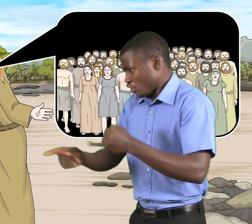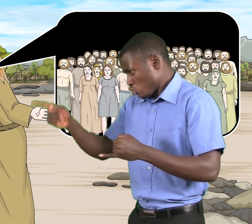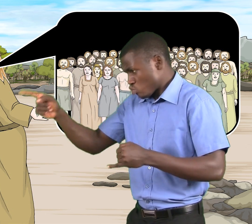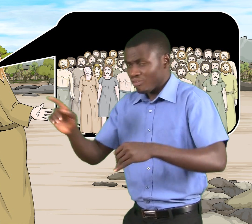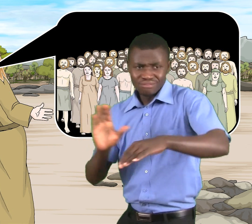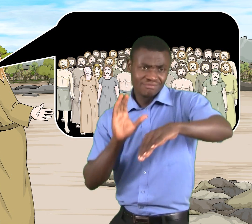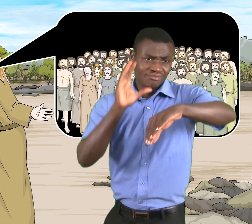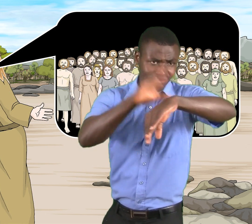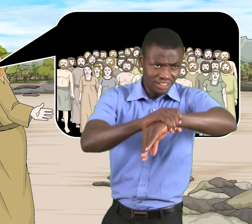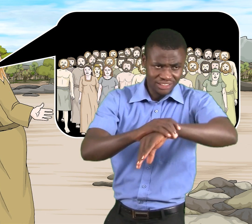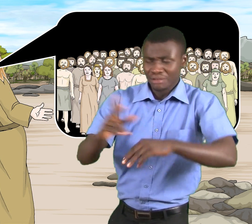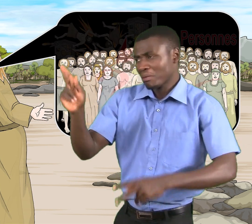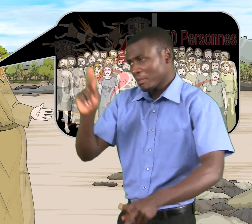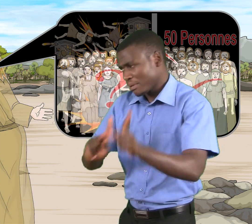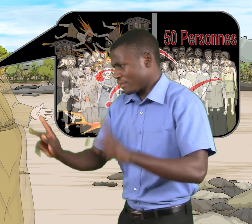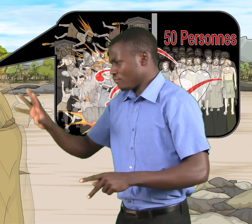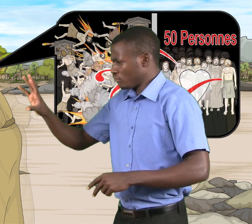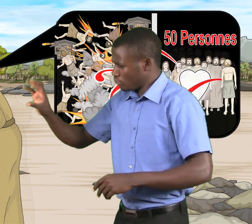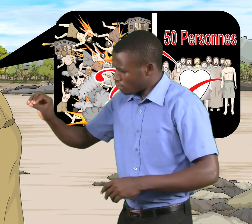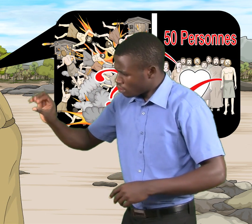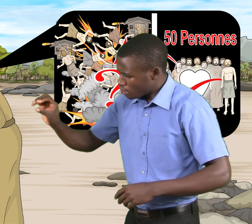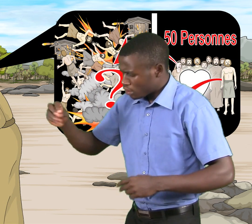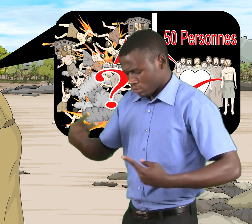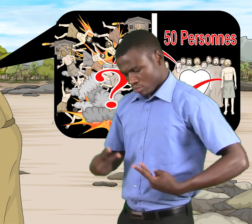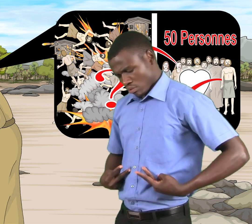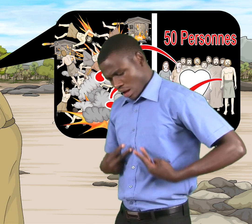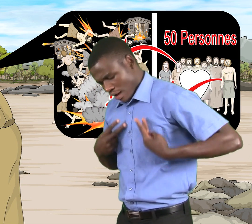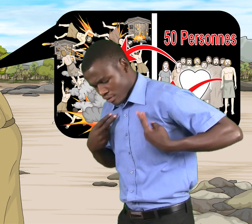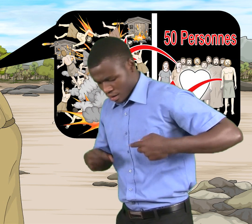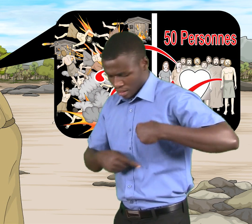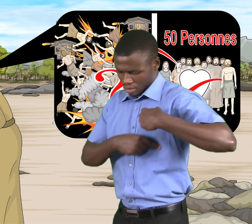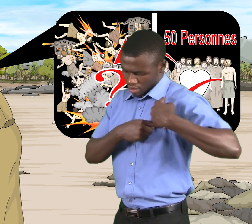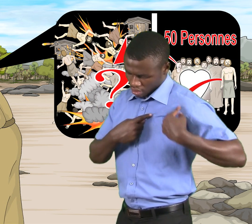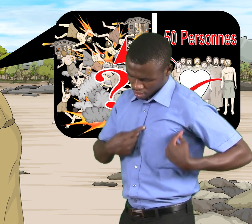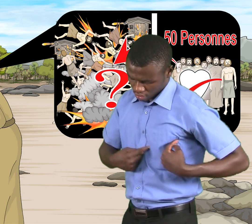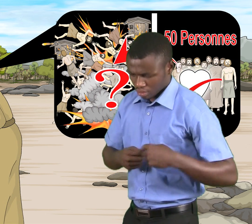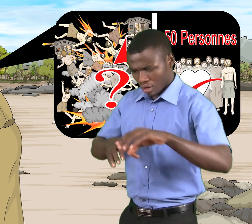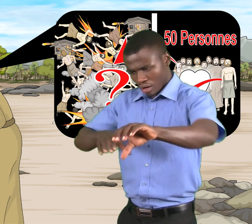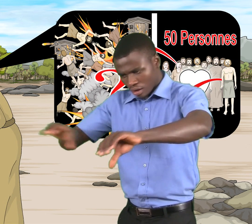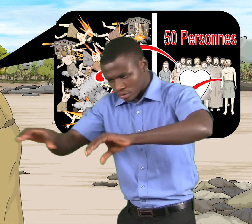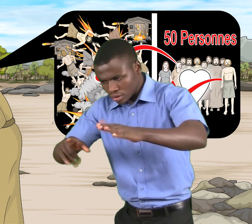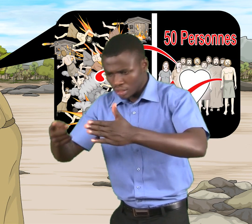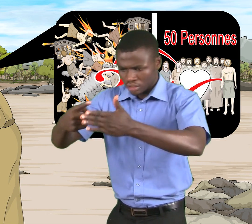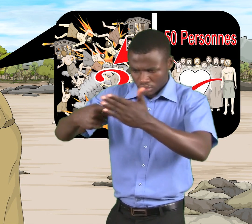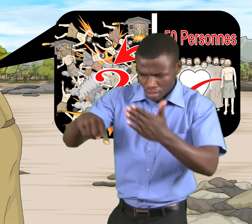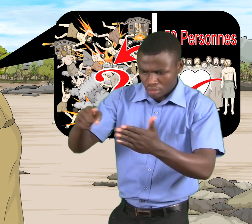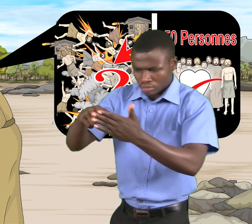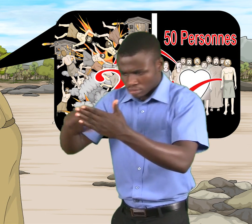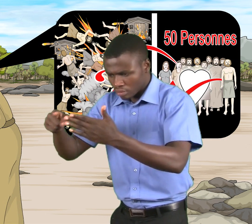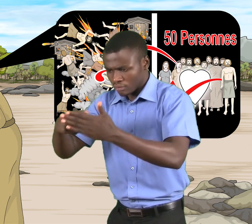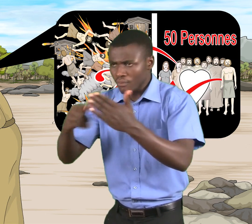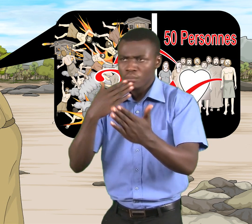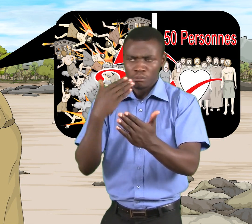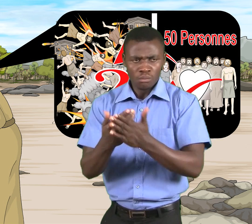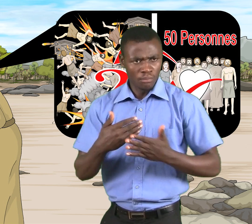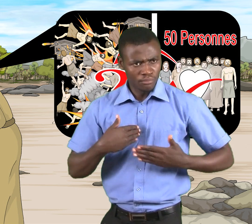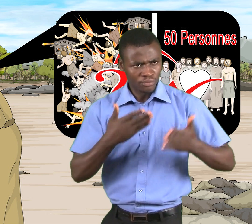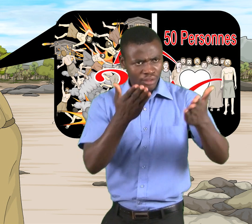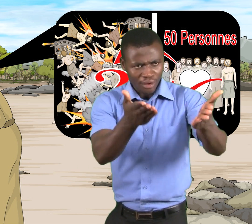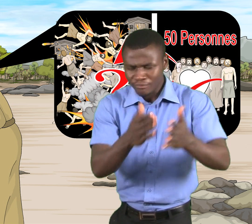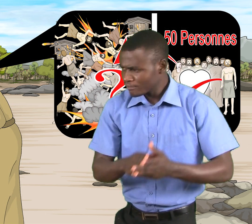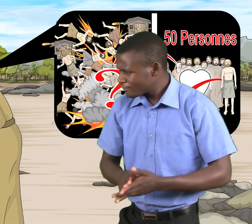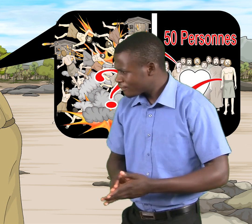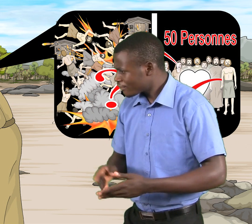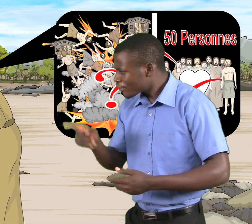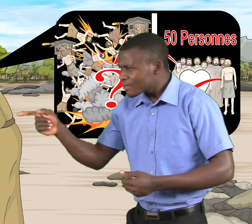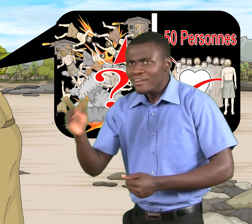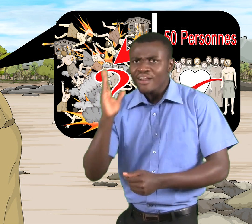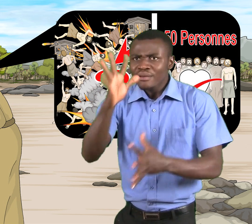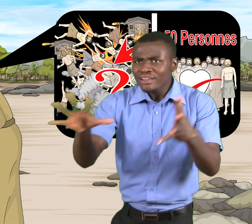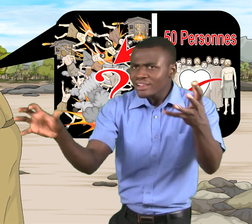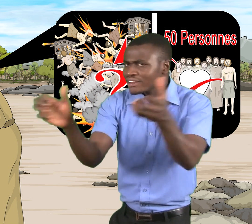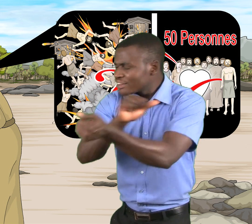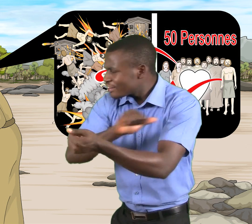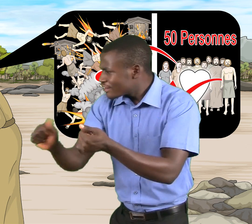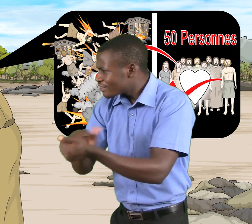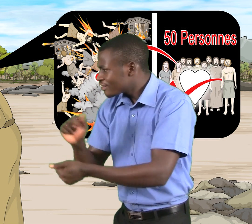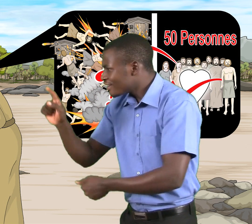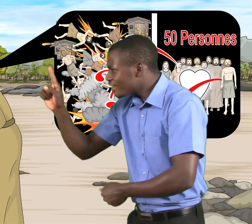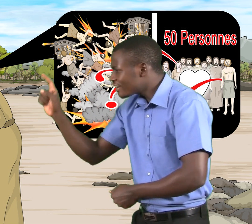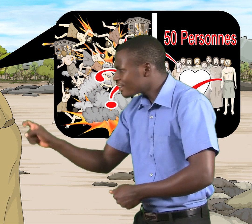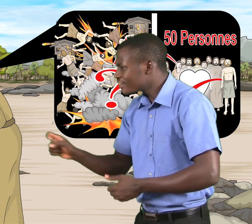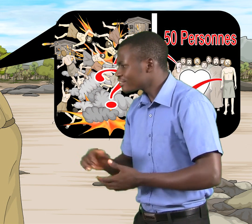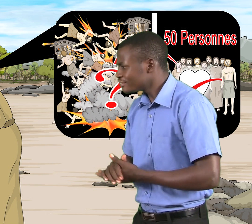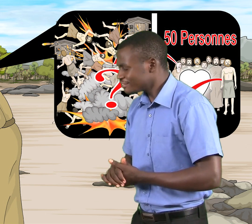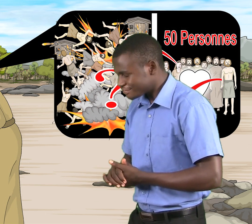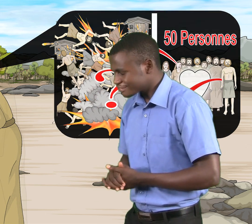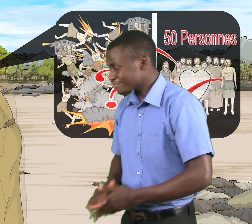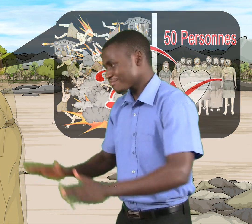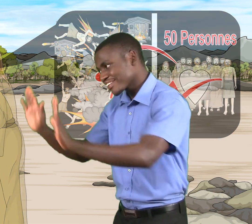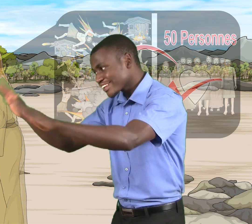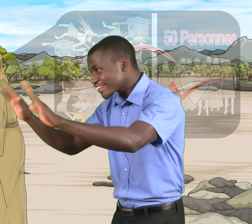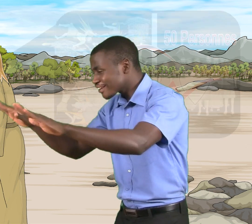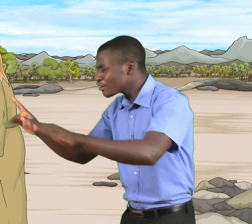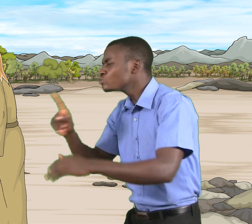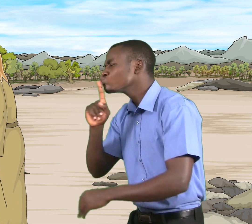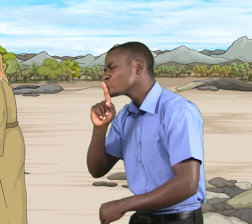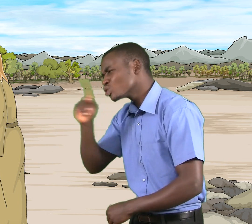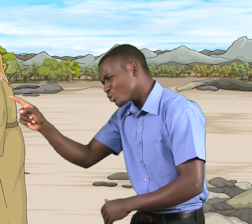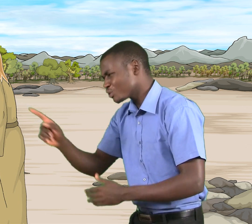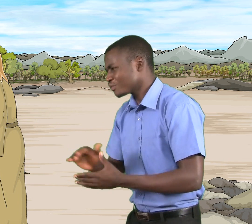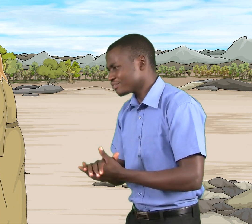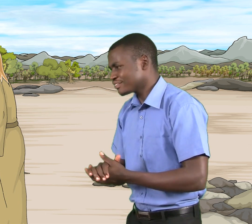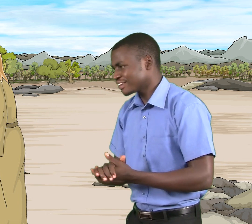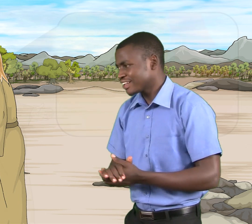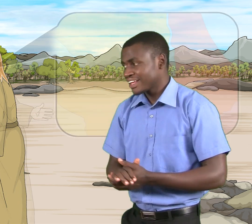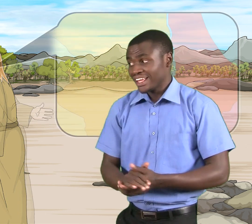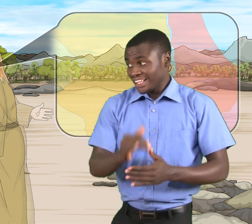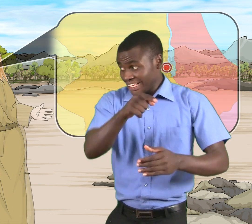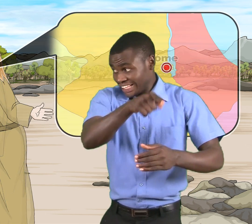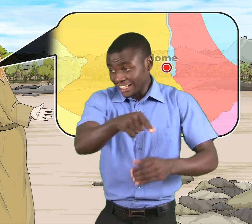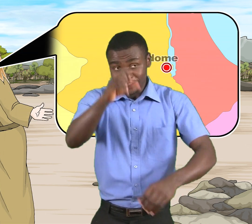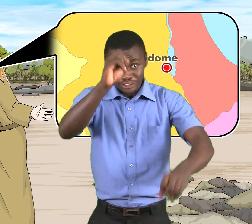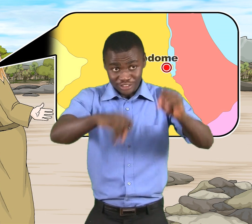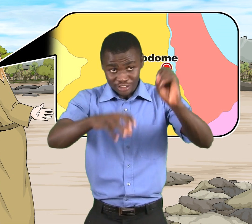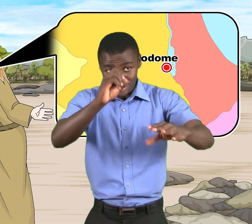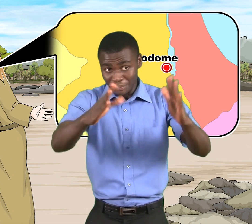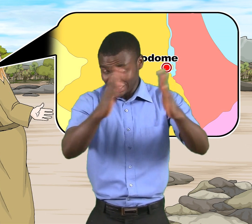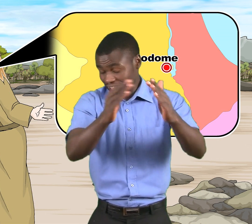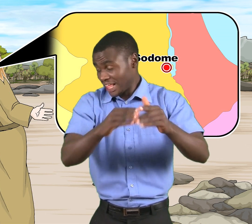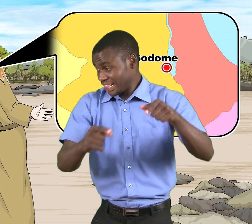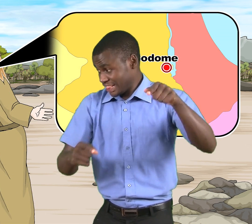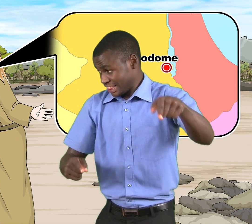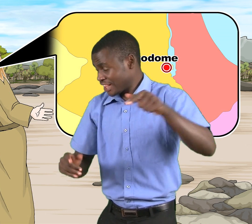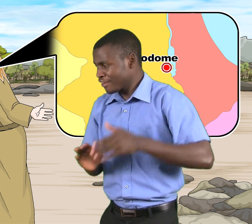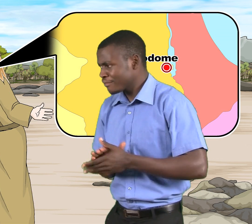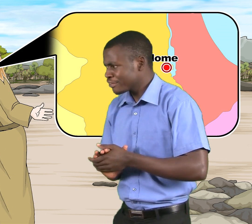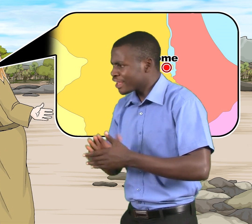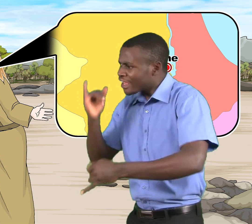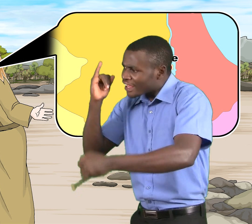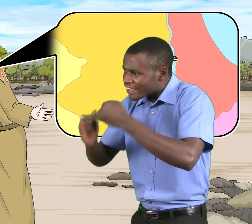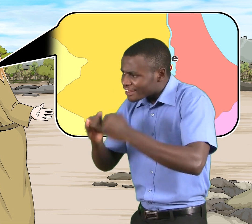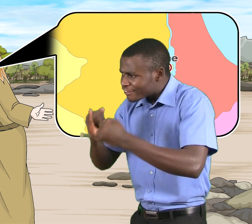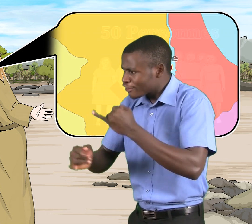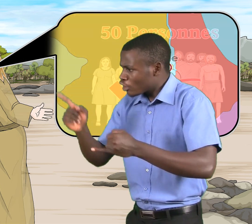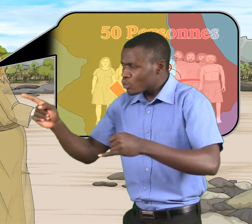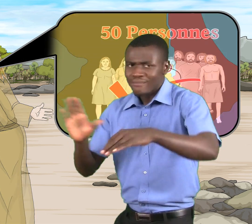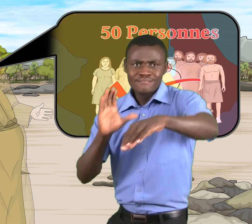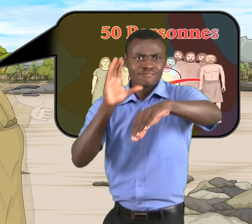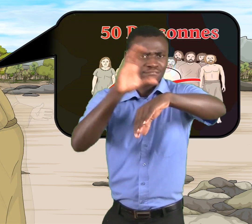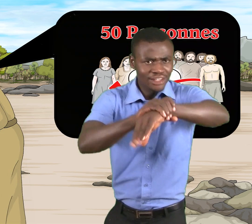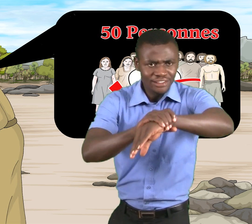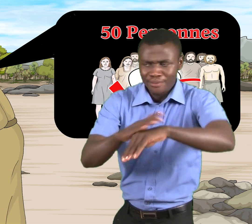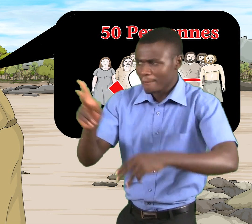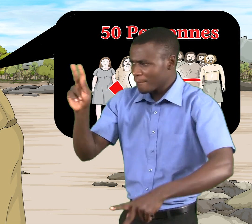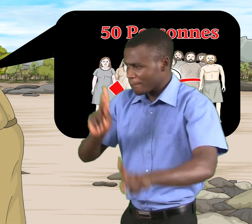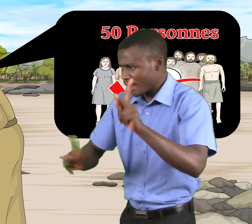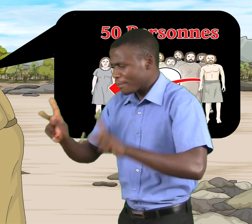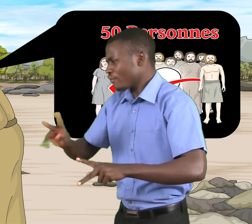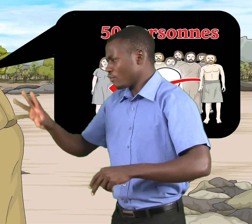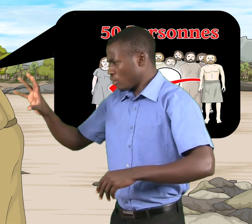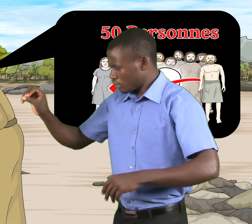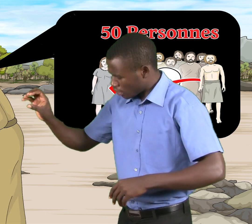What if there are fifty righteous ones in the city? Will You really sweep it away and not spare the place for the sake of the fifty righteous ones who are there?